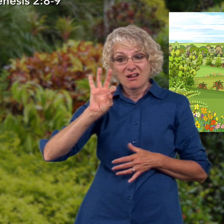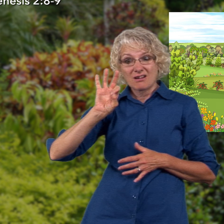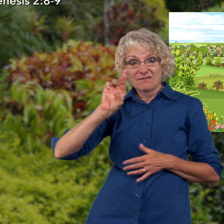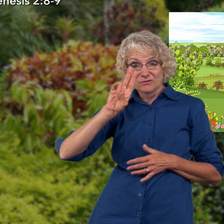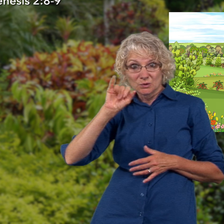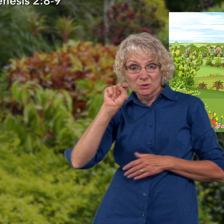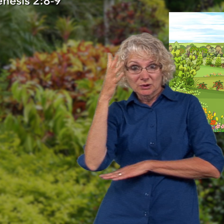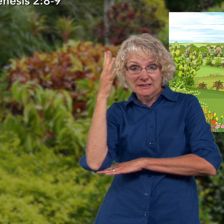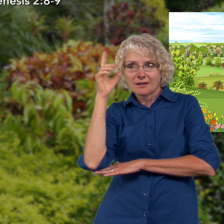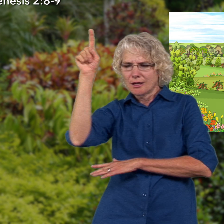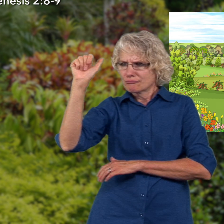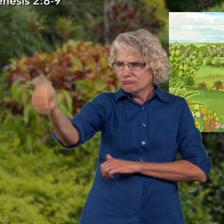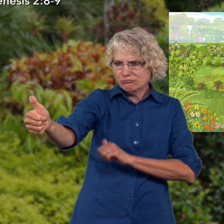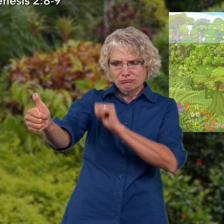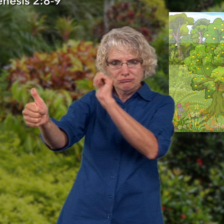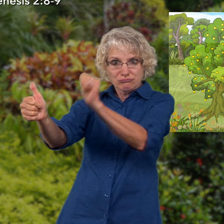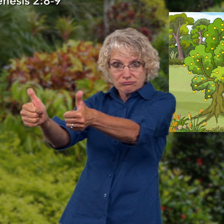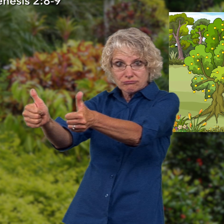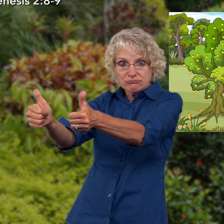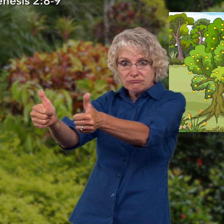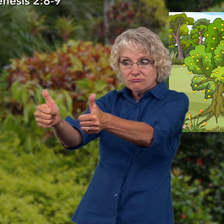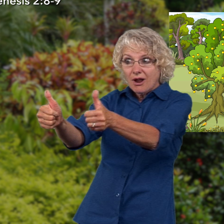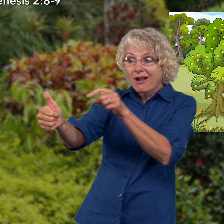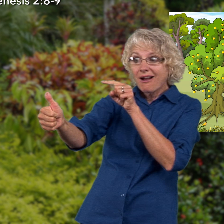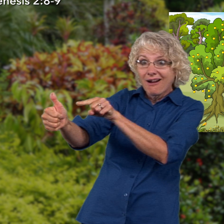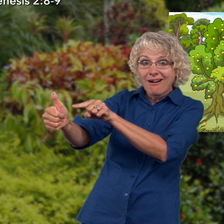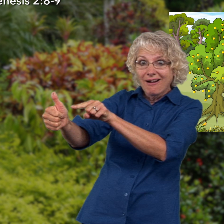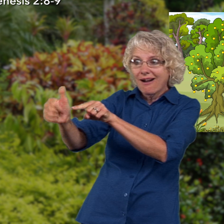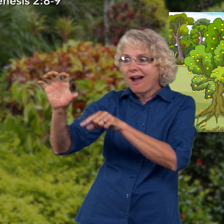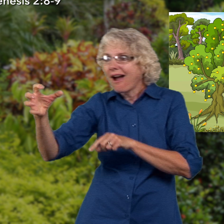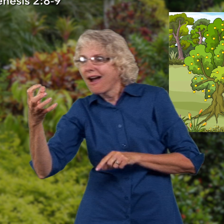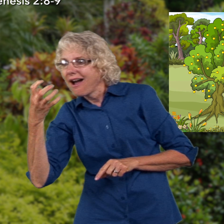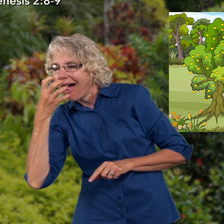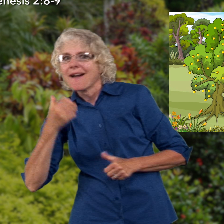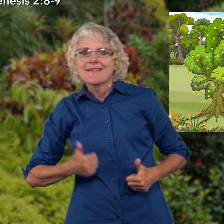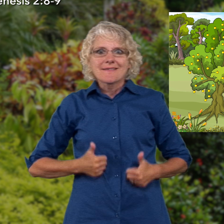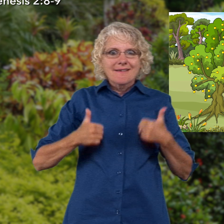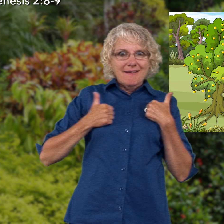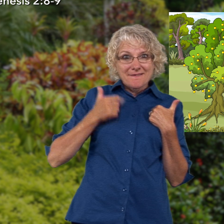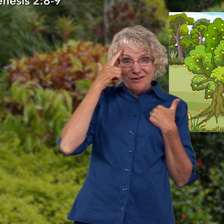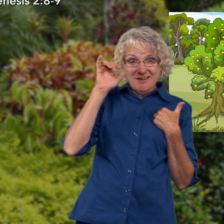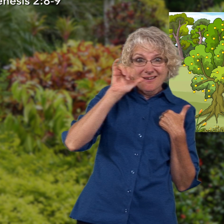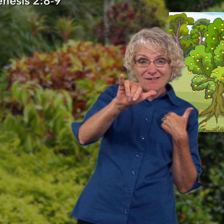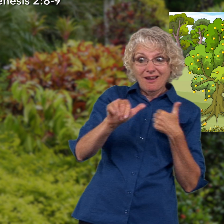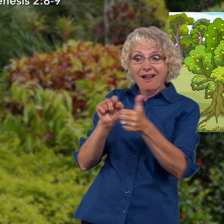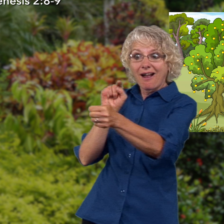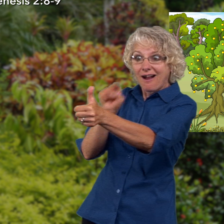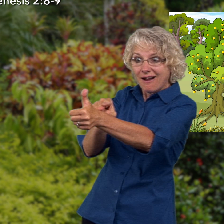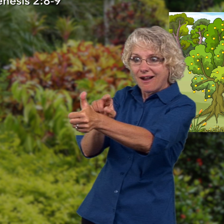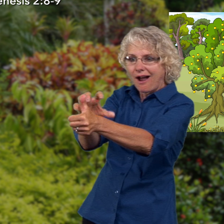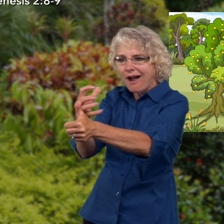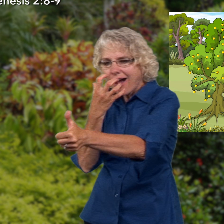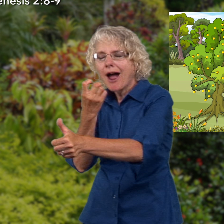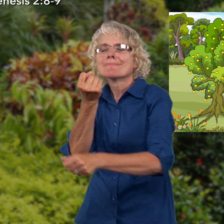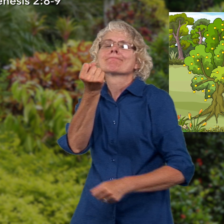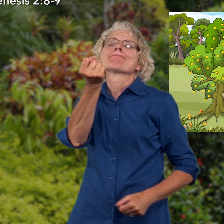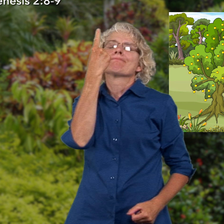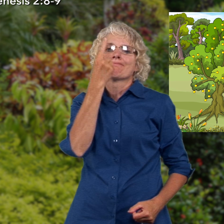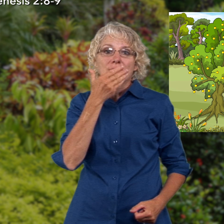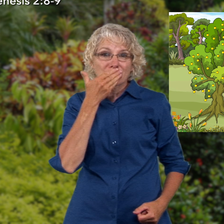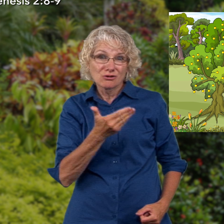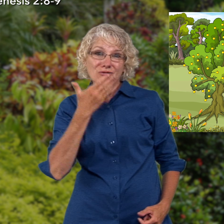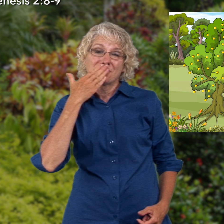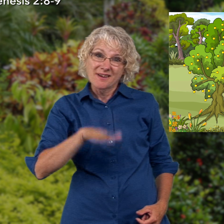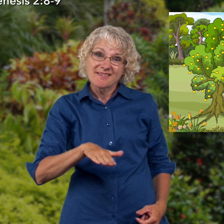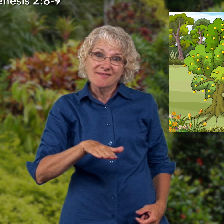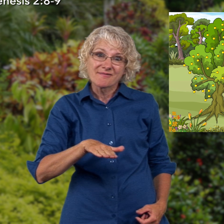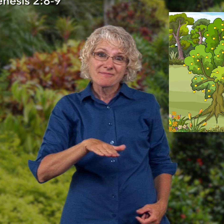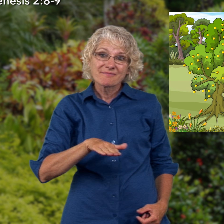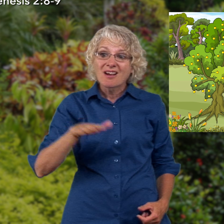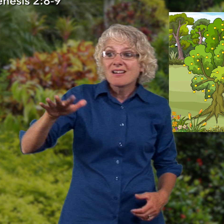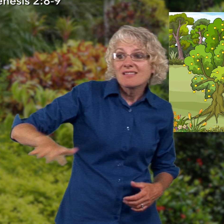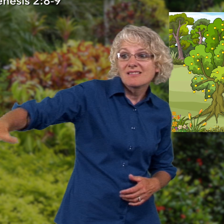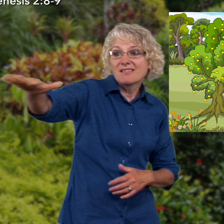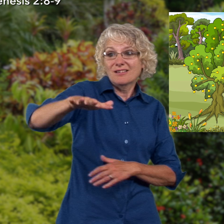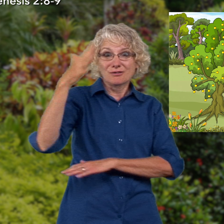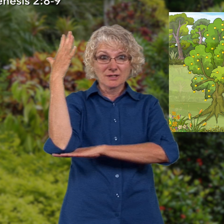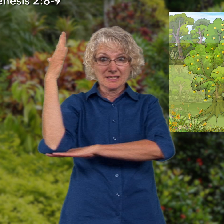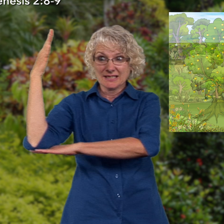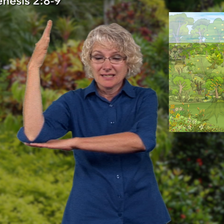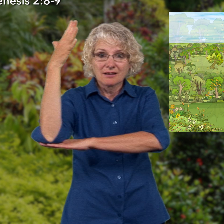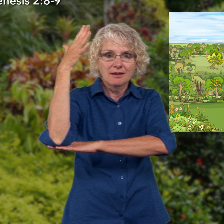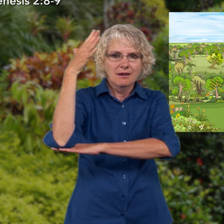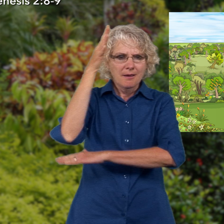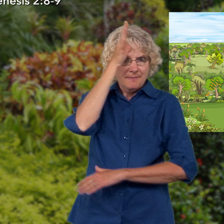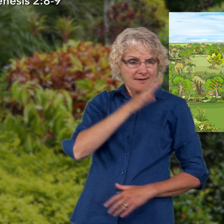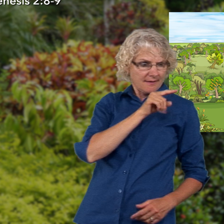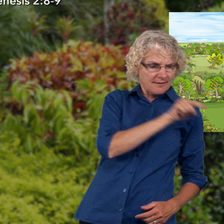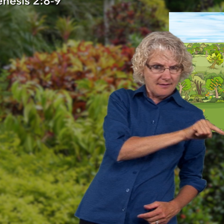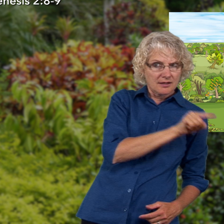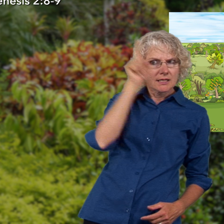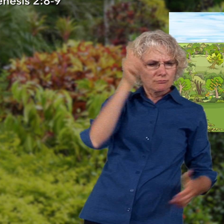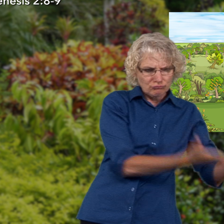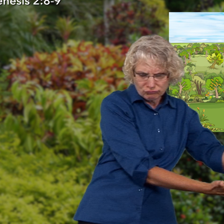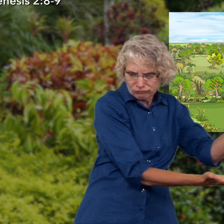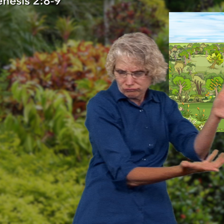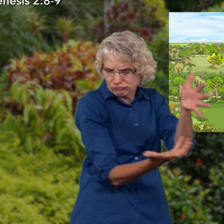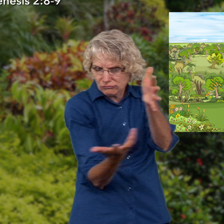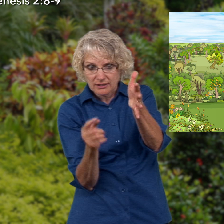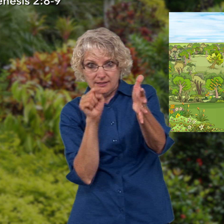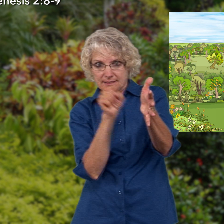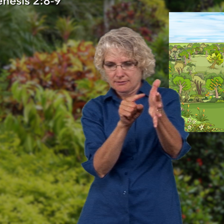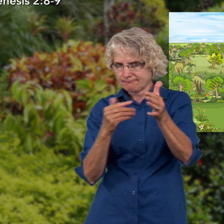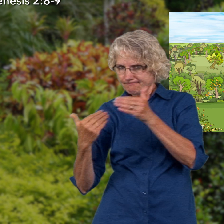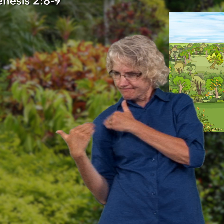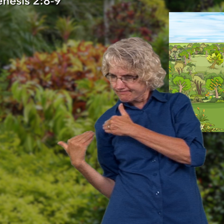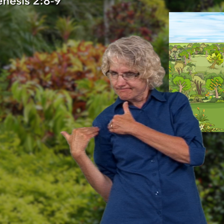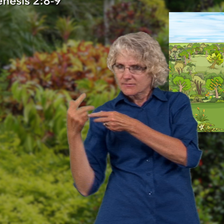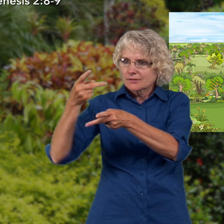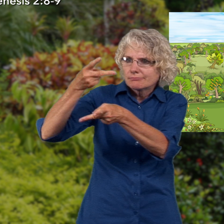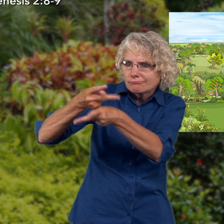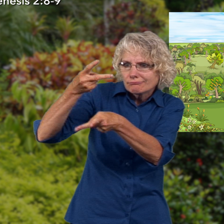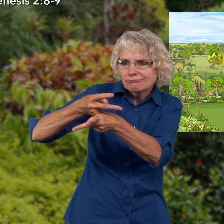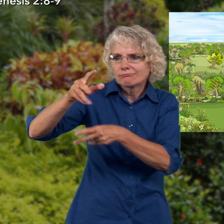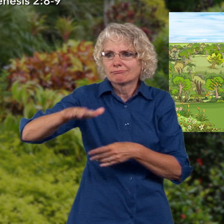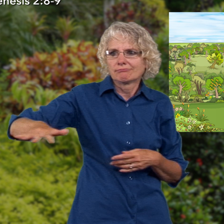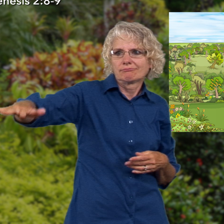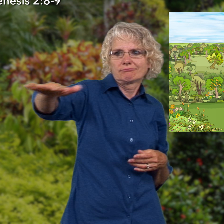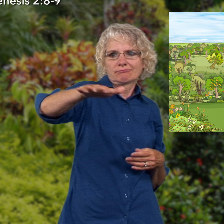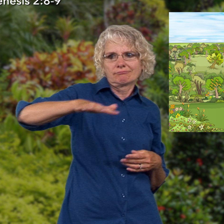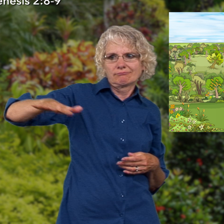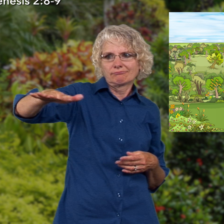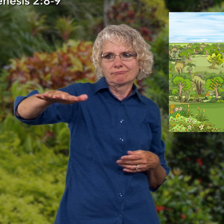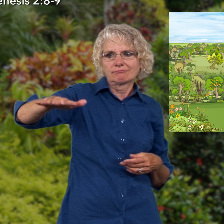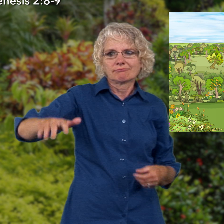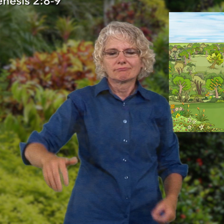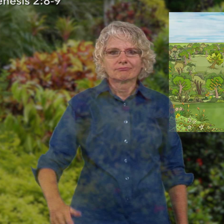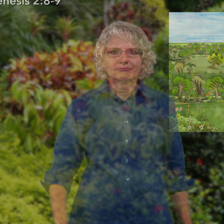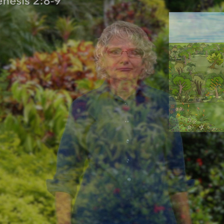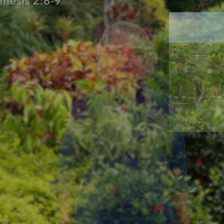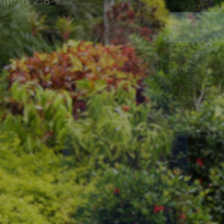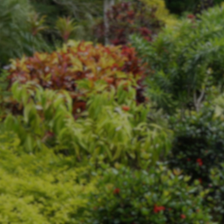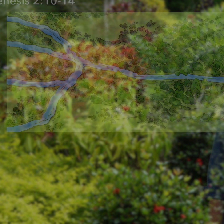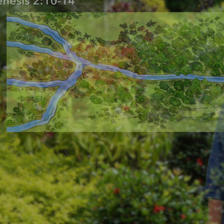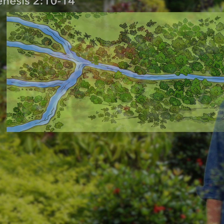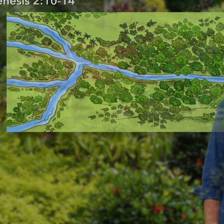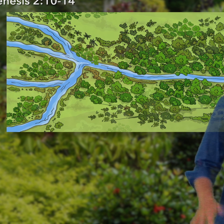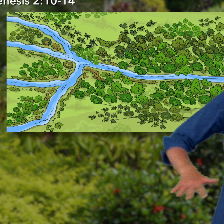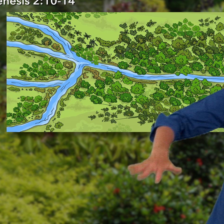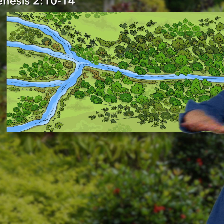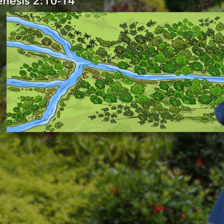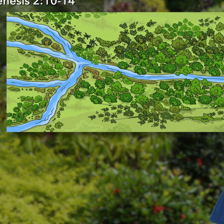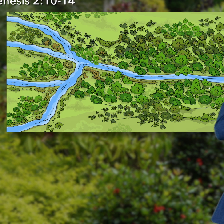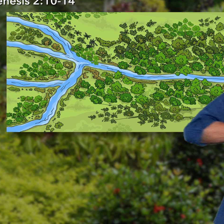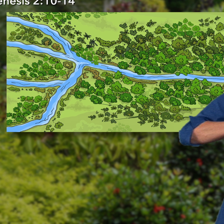And in the middle of the garden were the tree of life and the tree of the knowledge of good and evil.